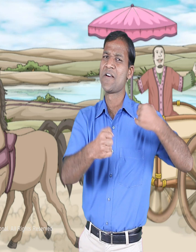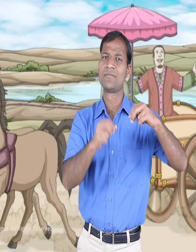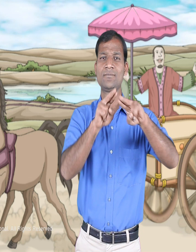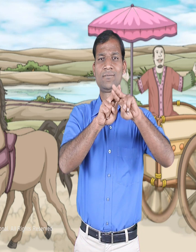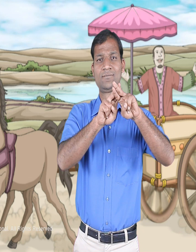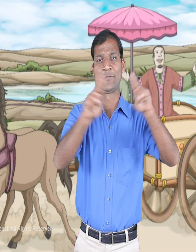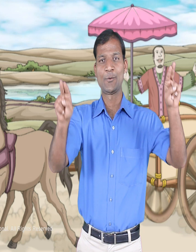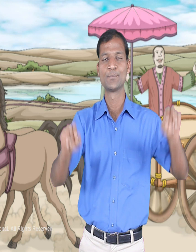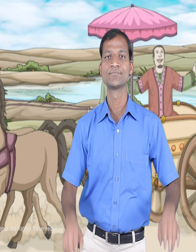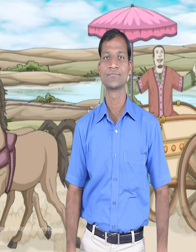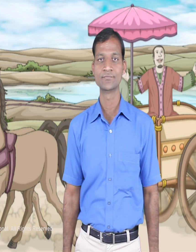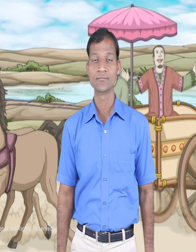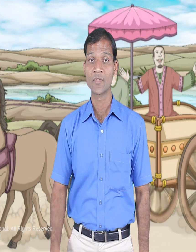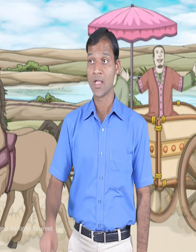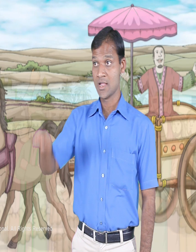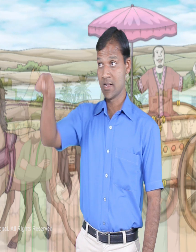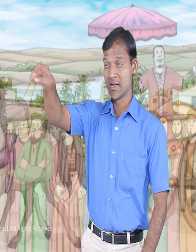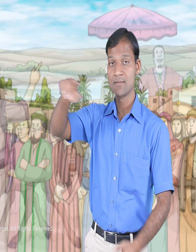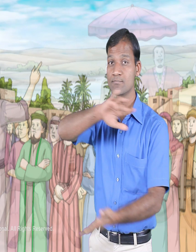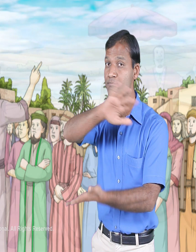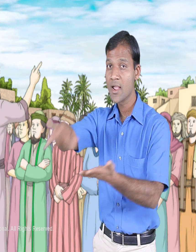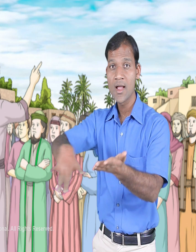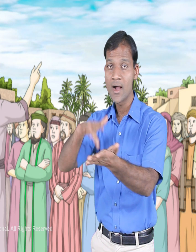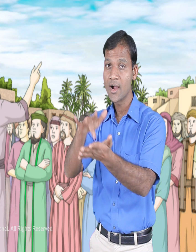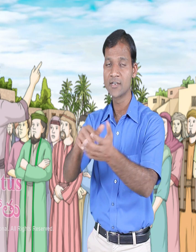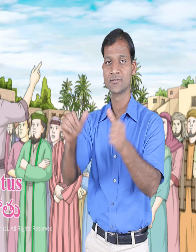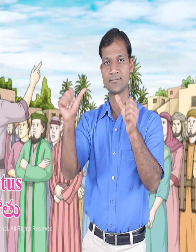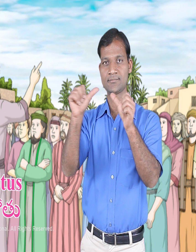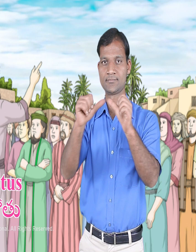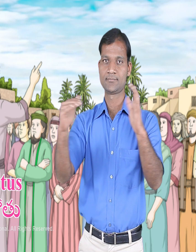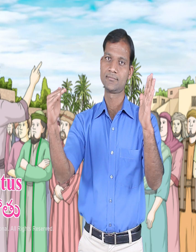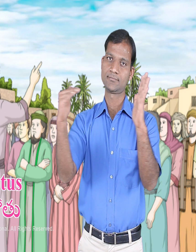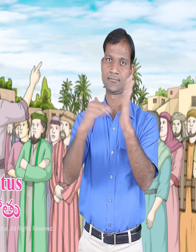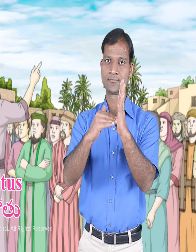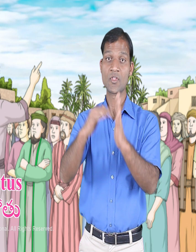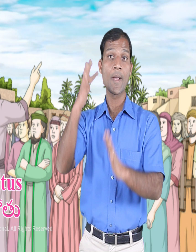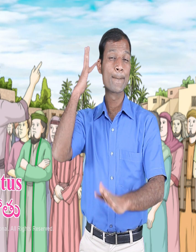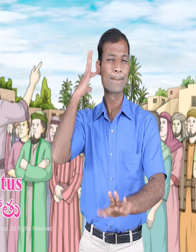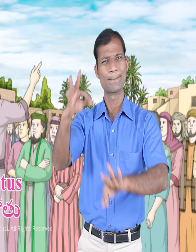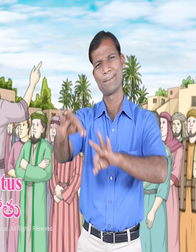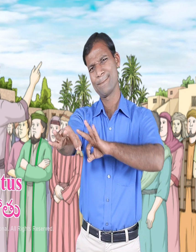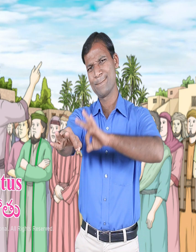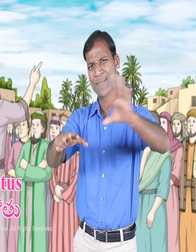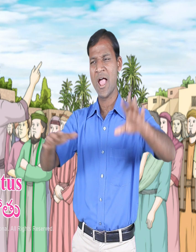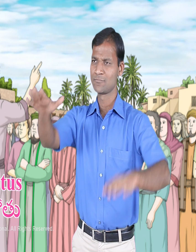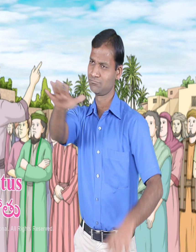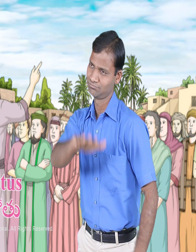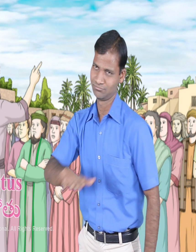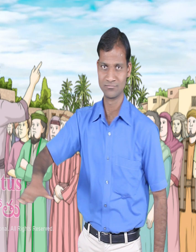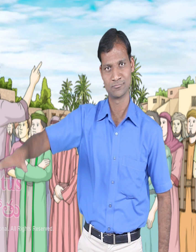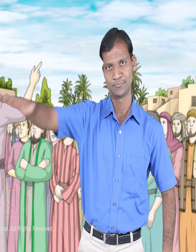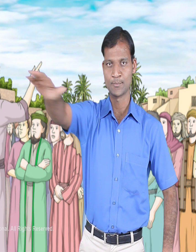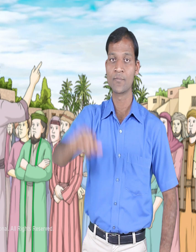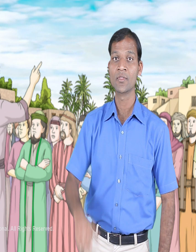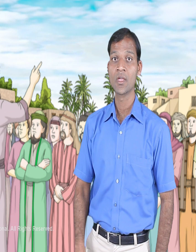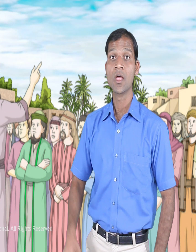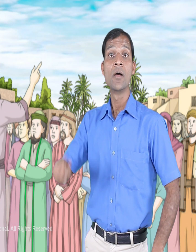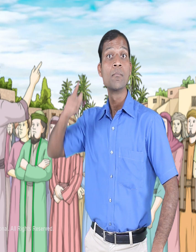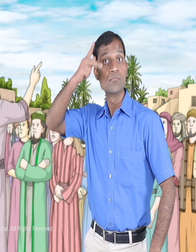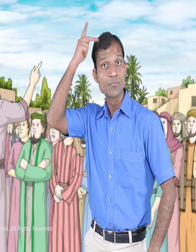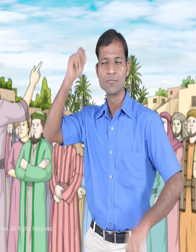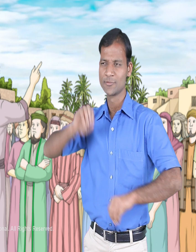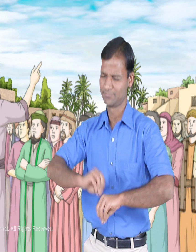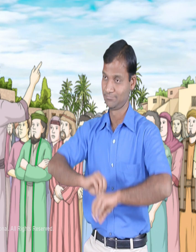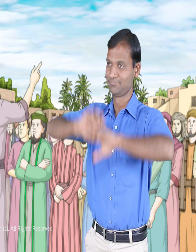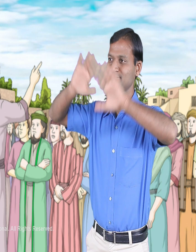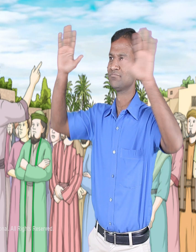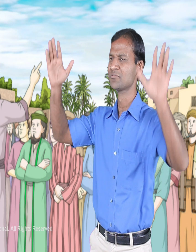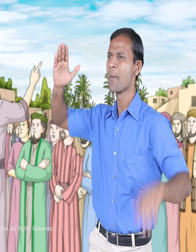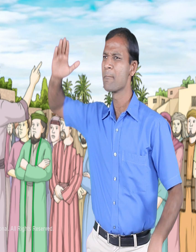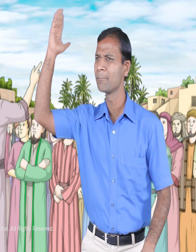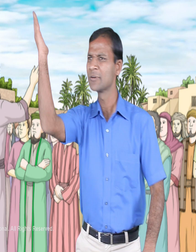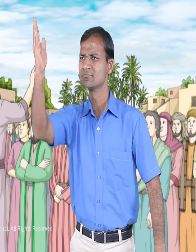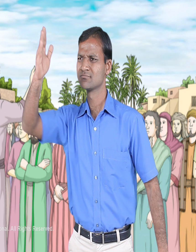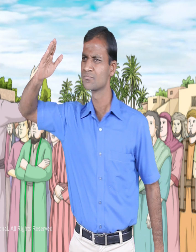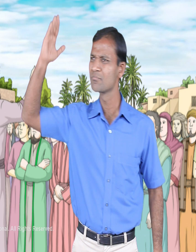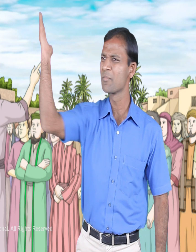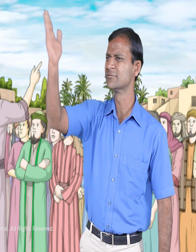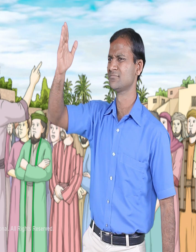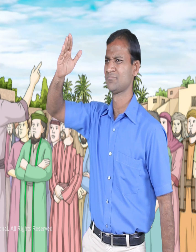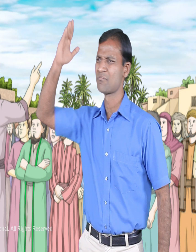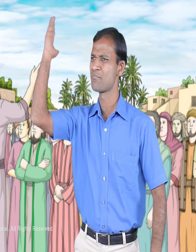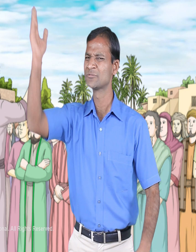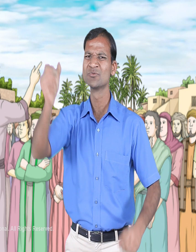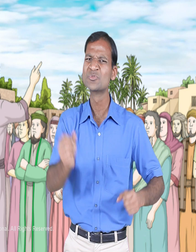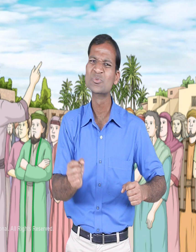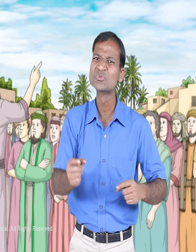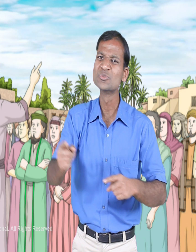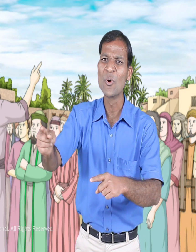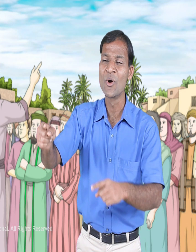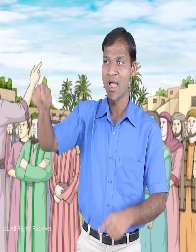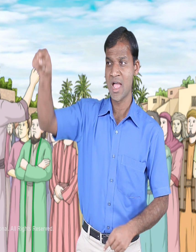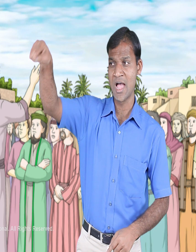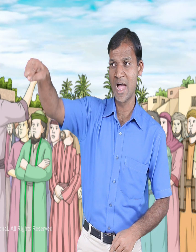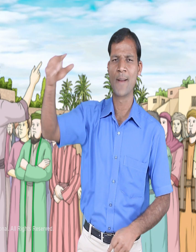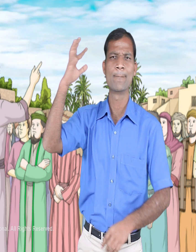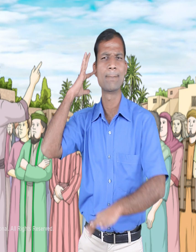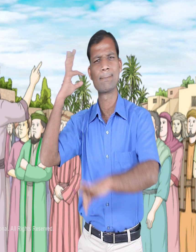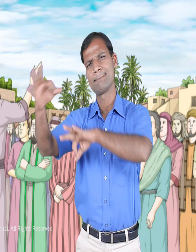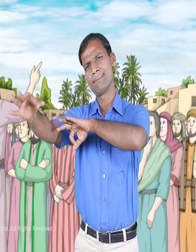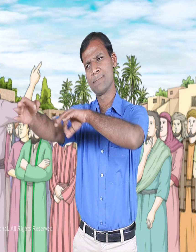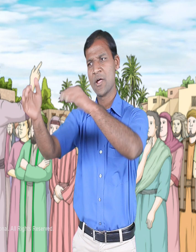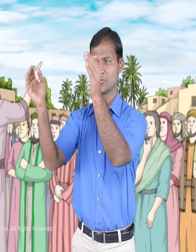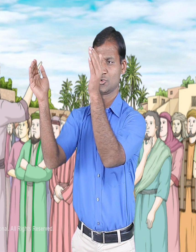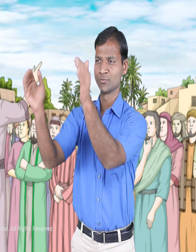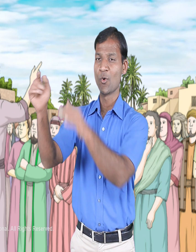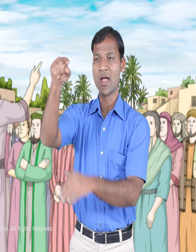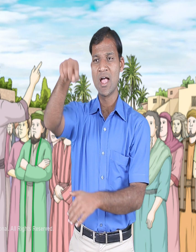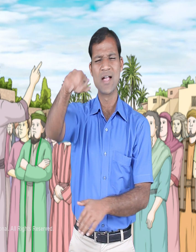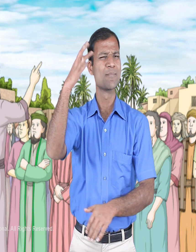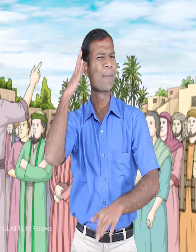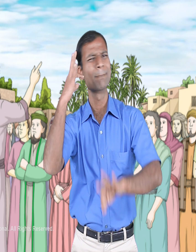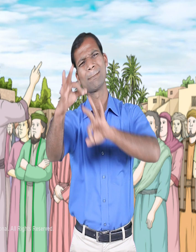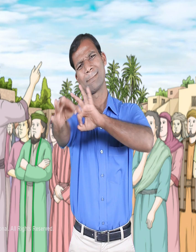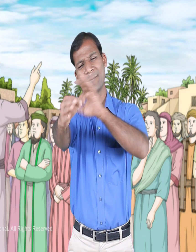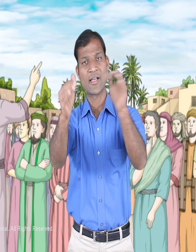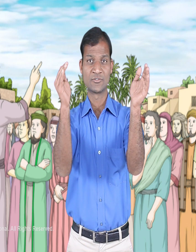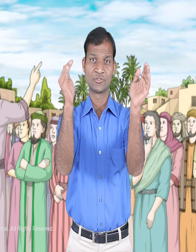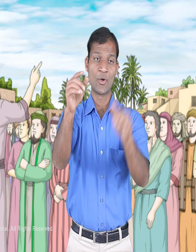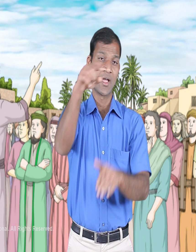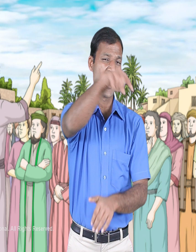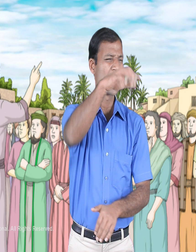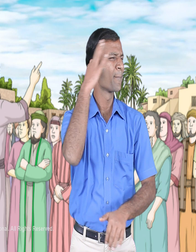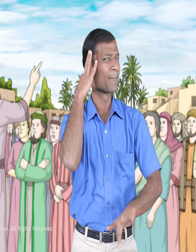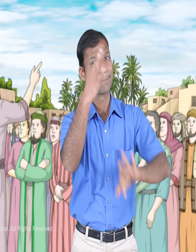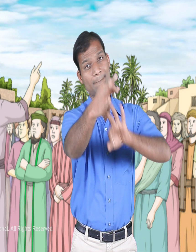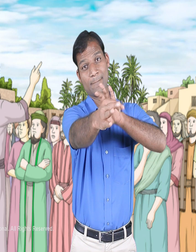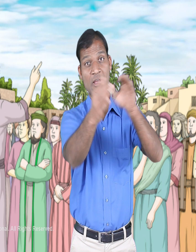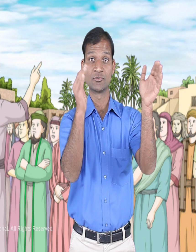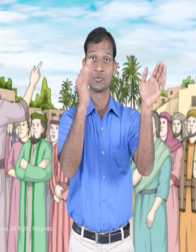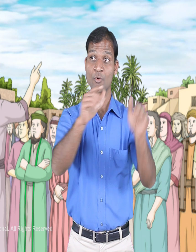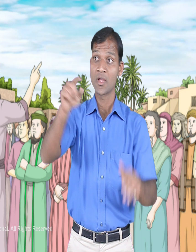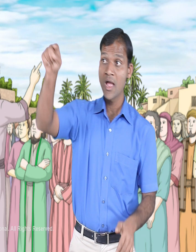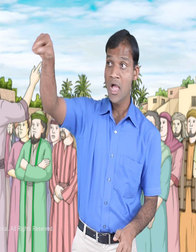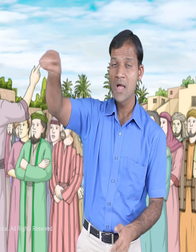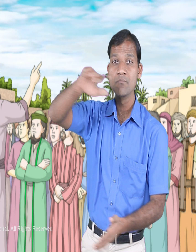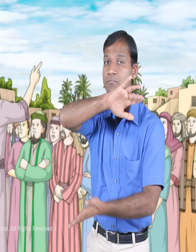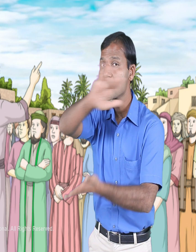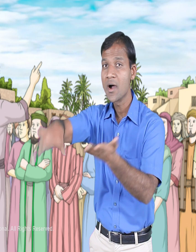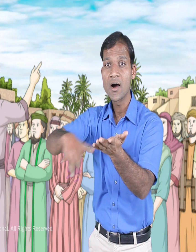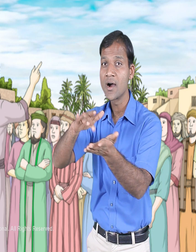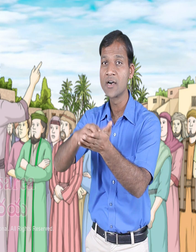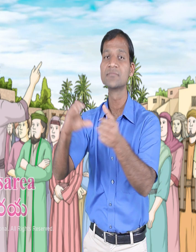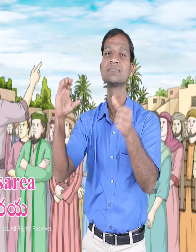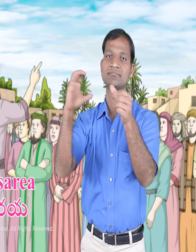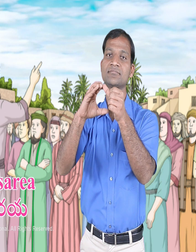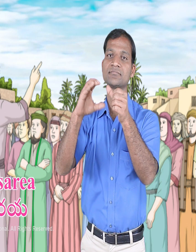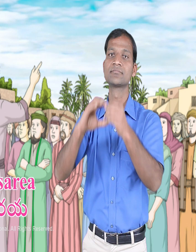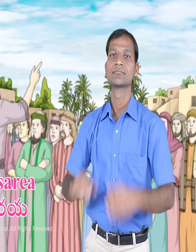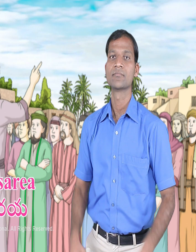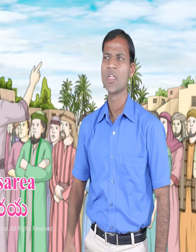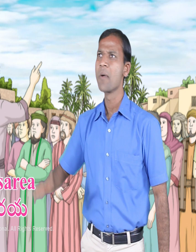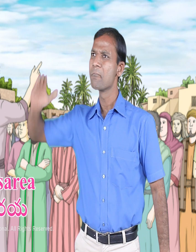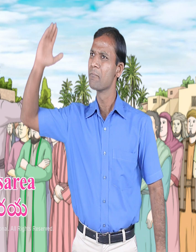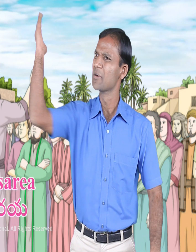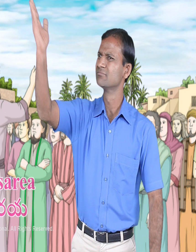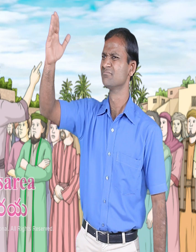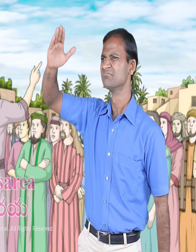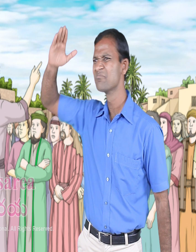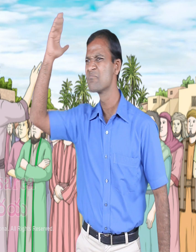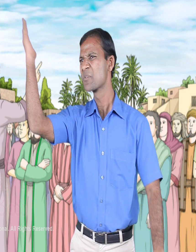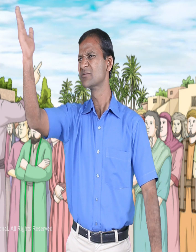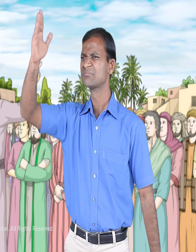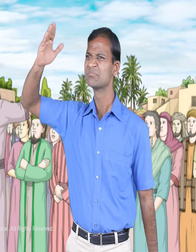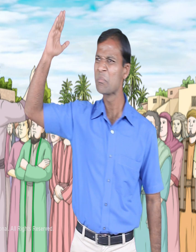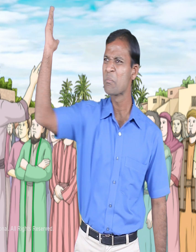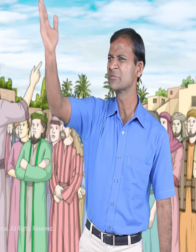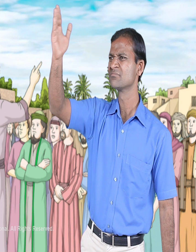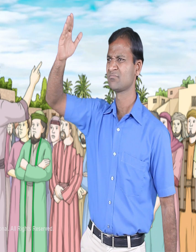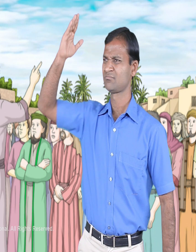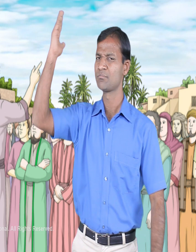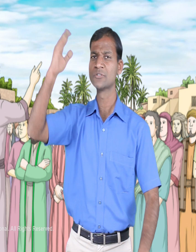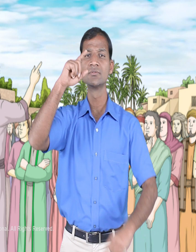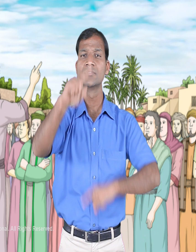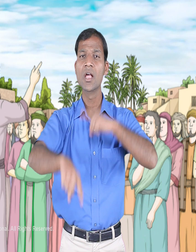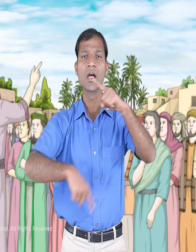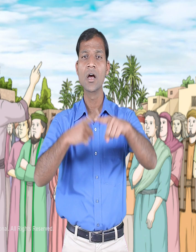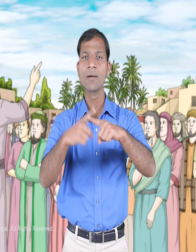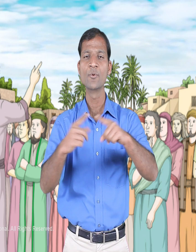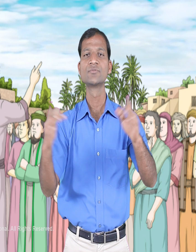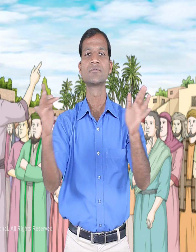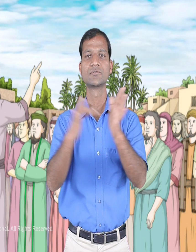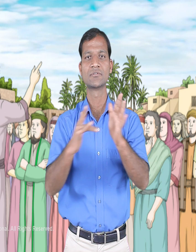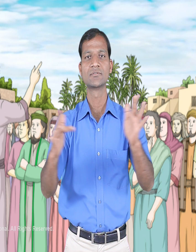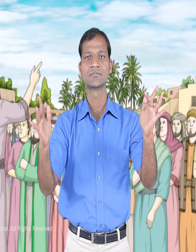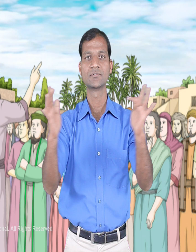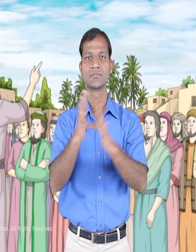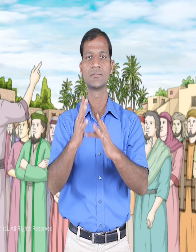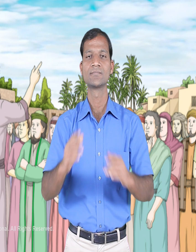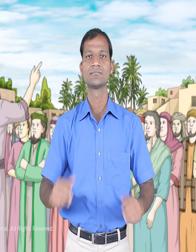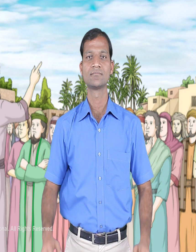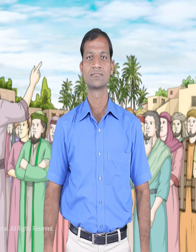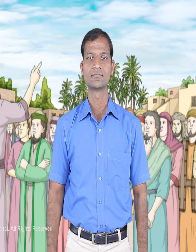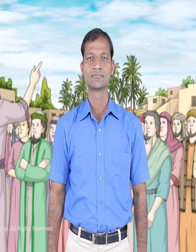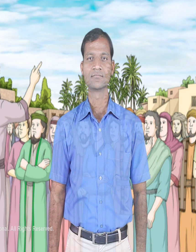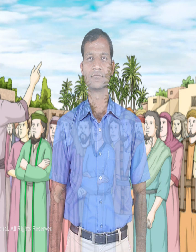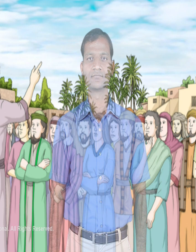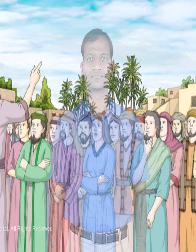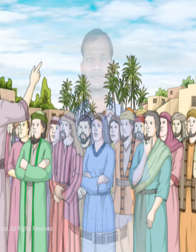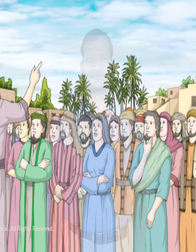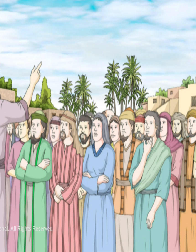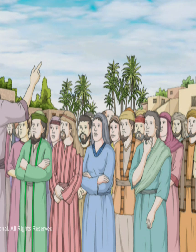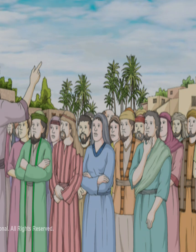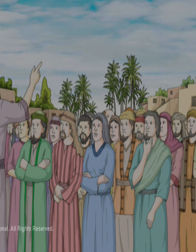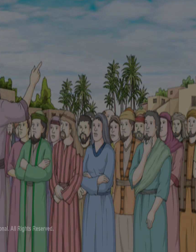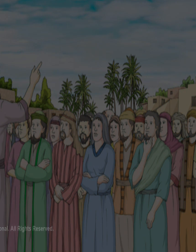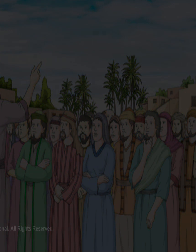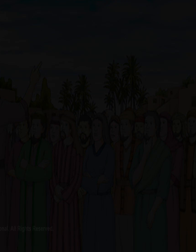But Philip appeared at Azotus and traveled through that region, preaching the gospel in all the towns until he came to Caesarea.